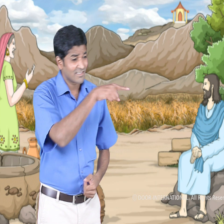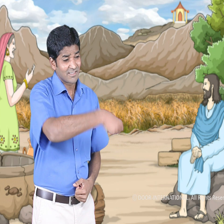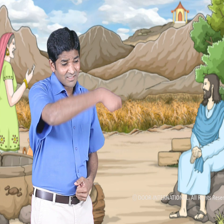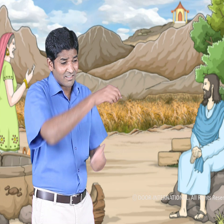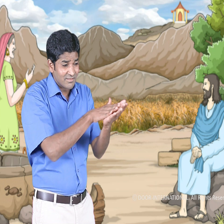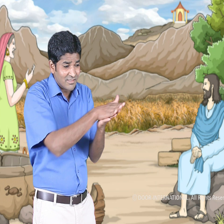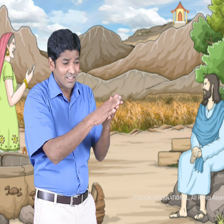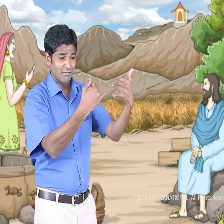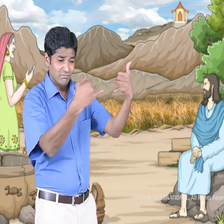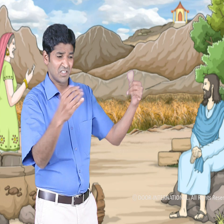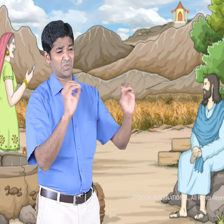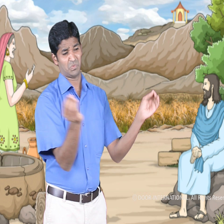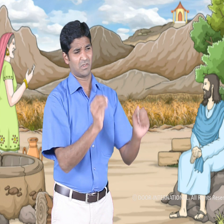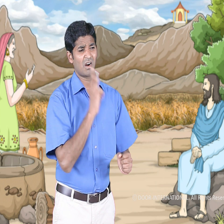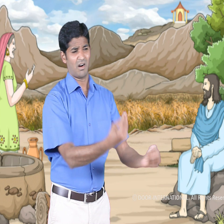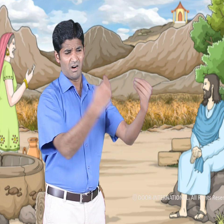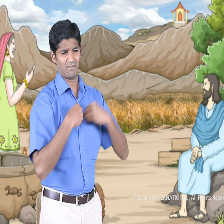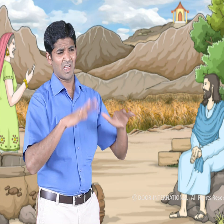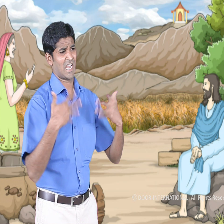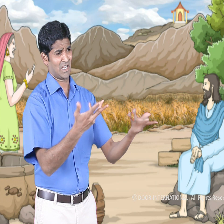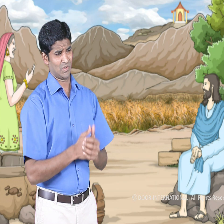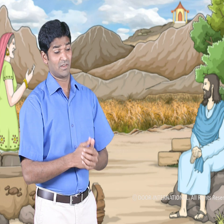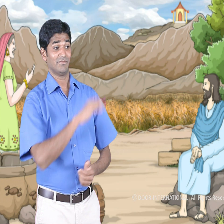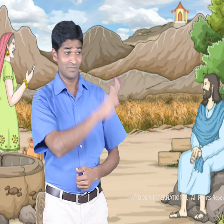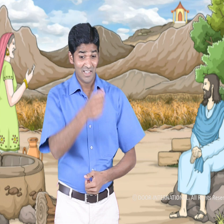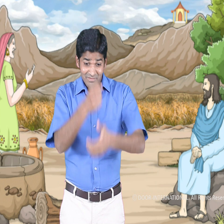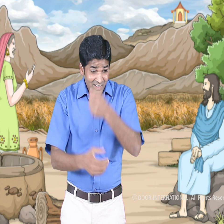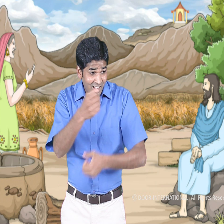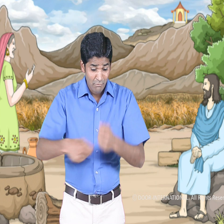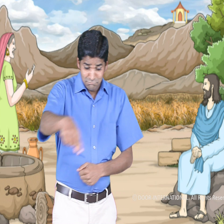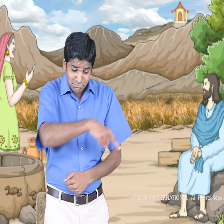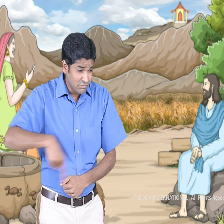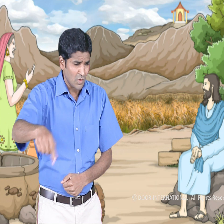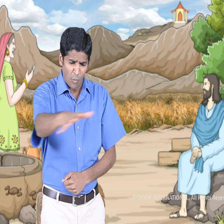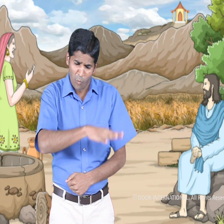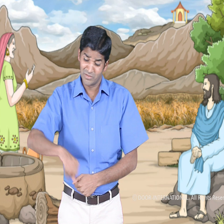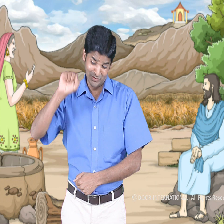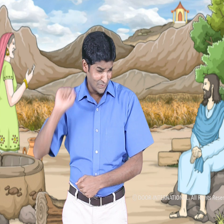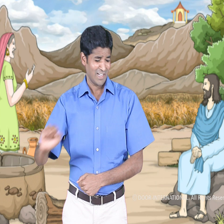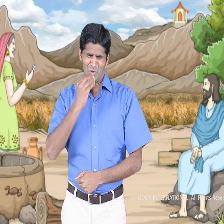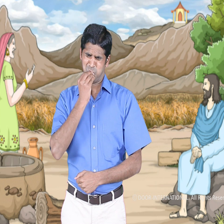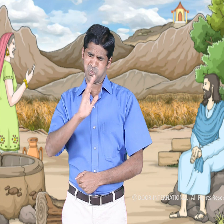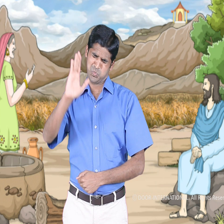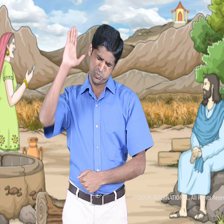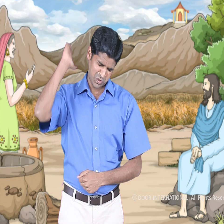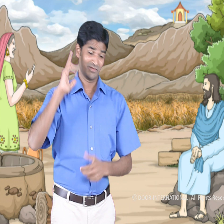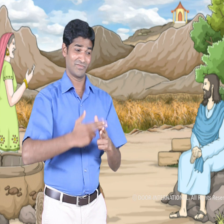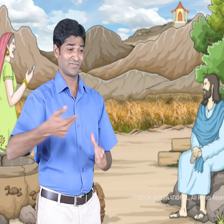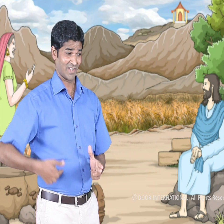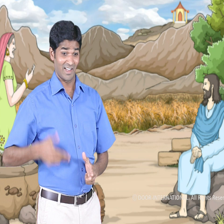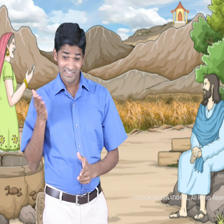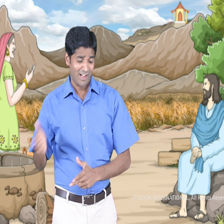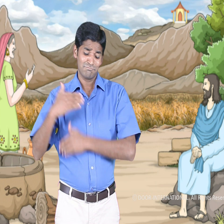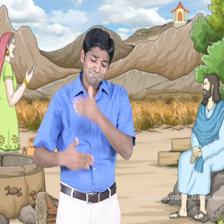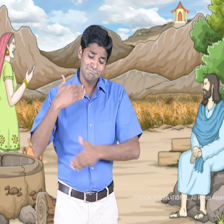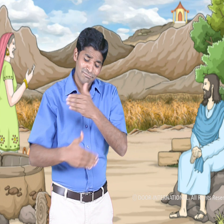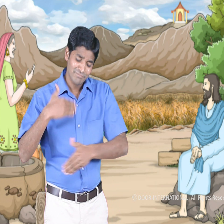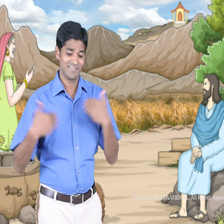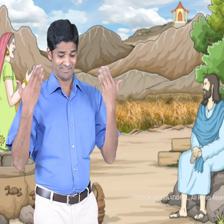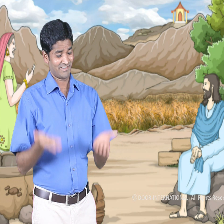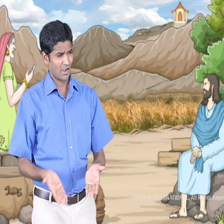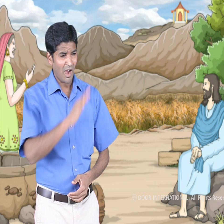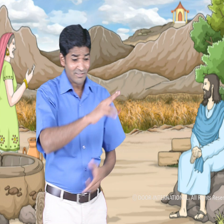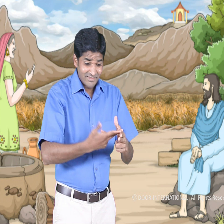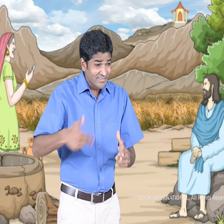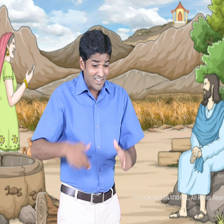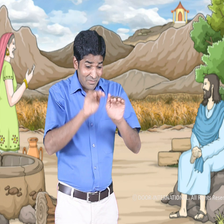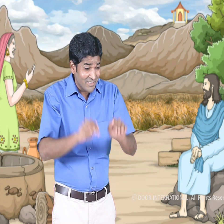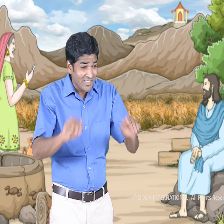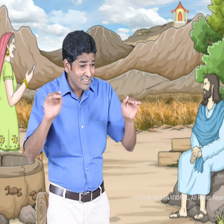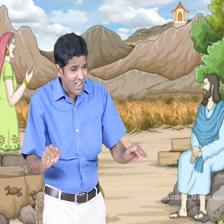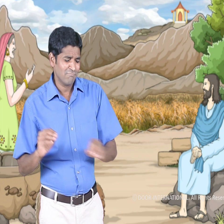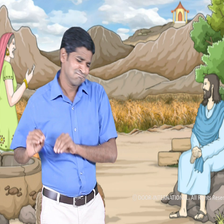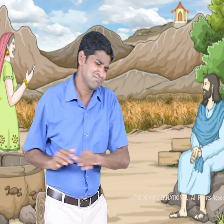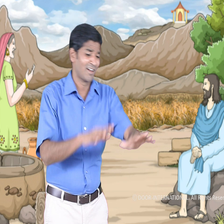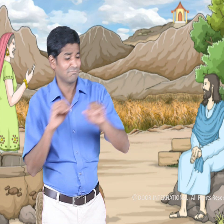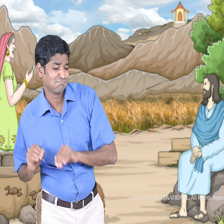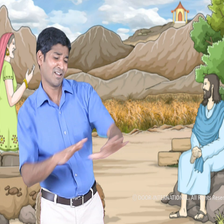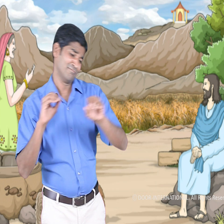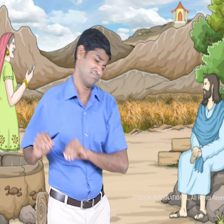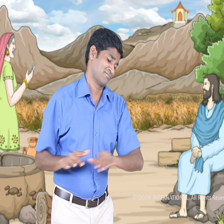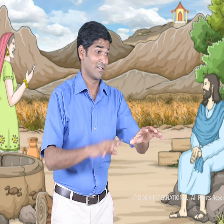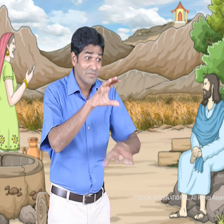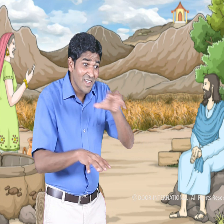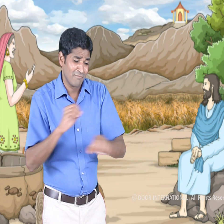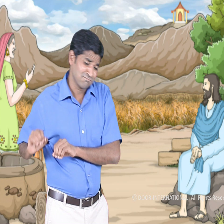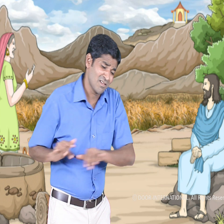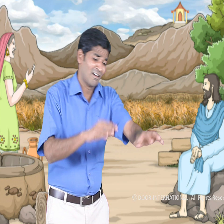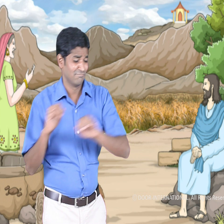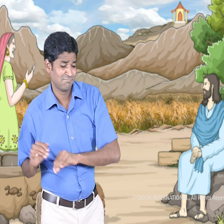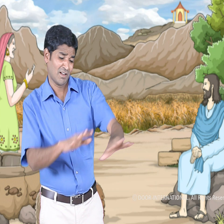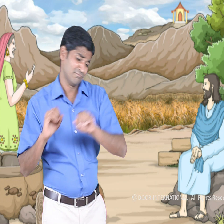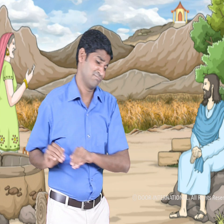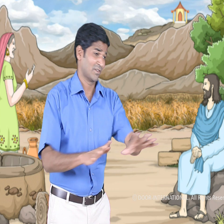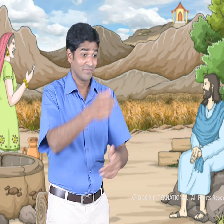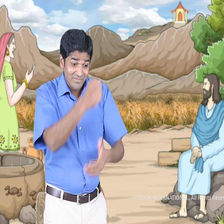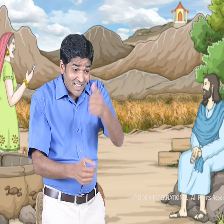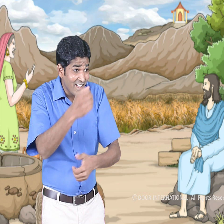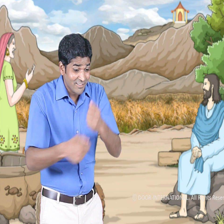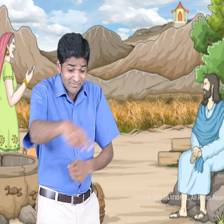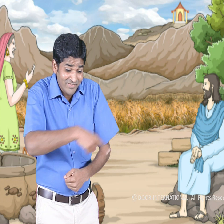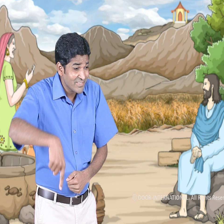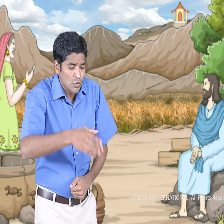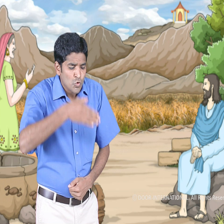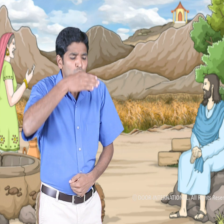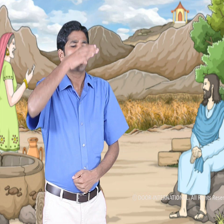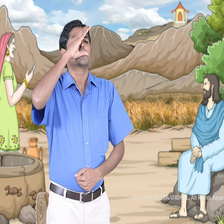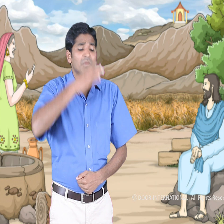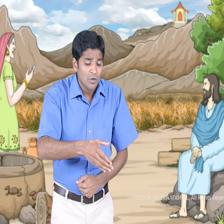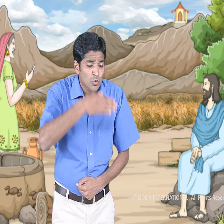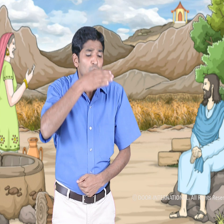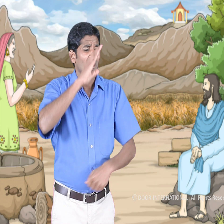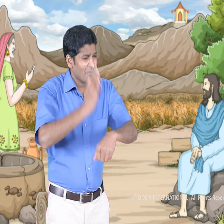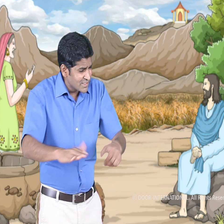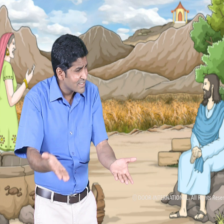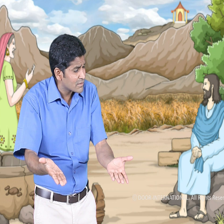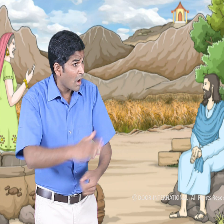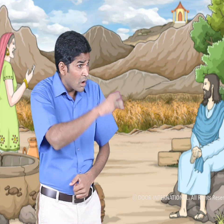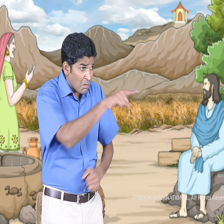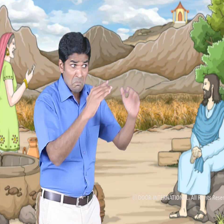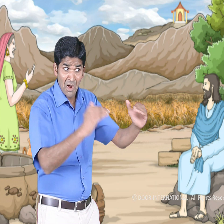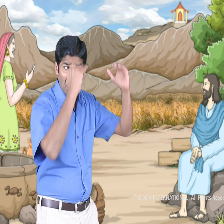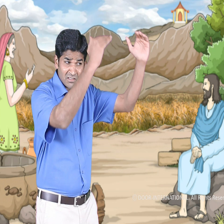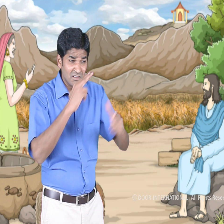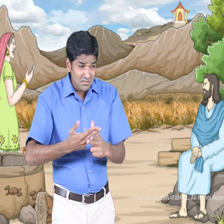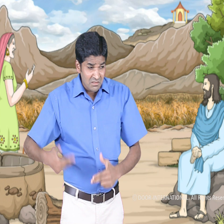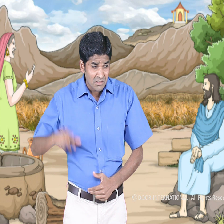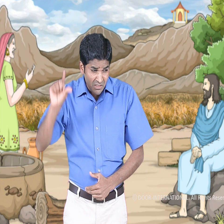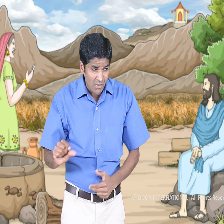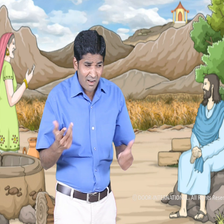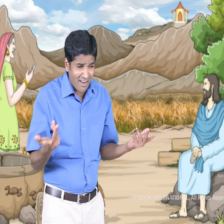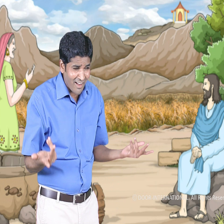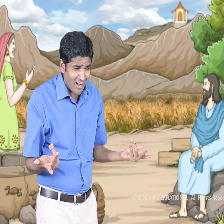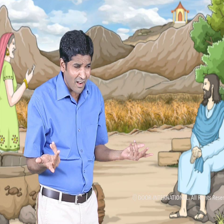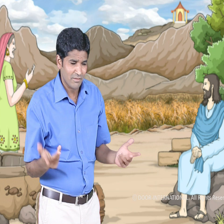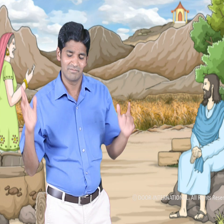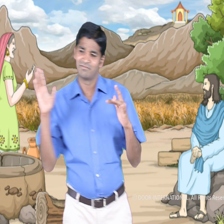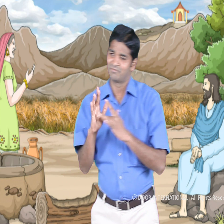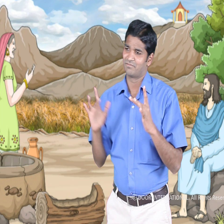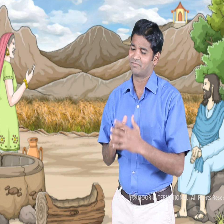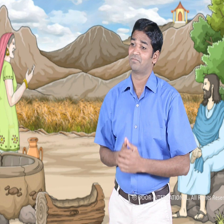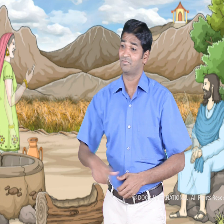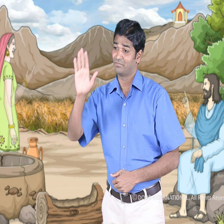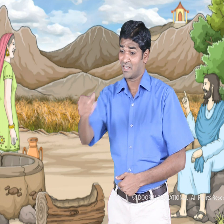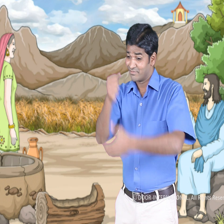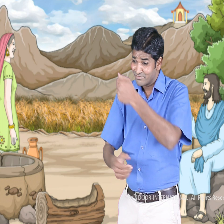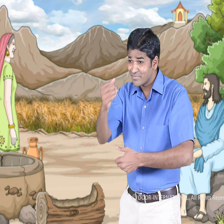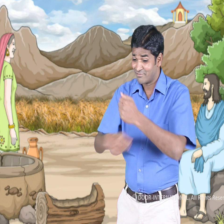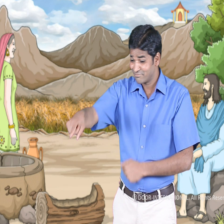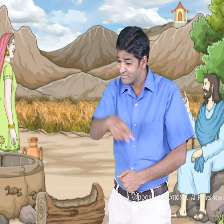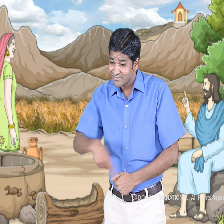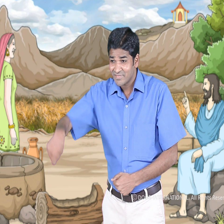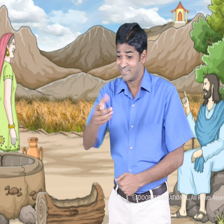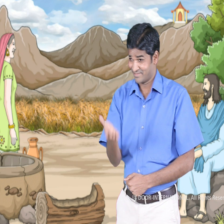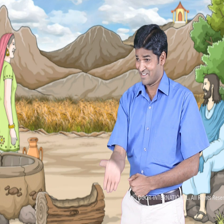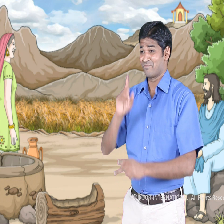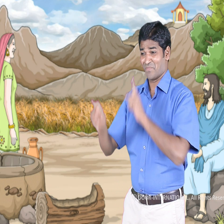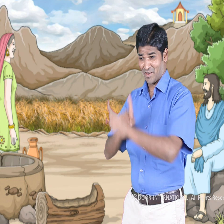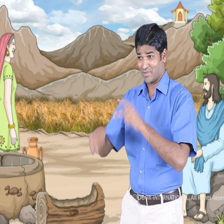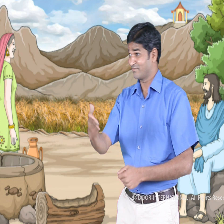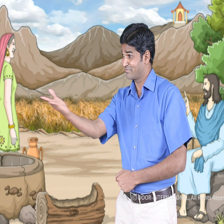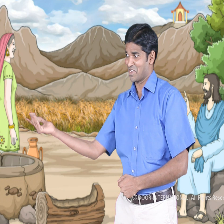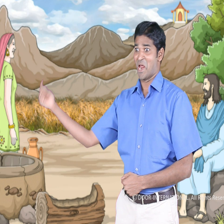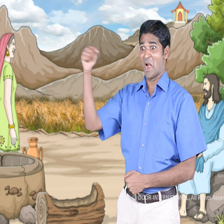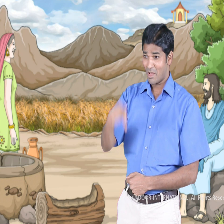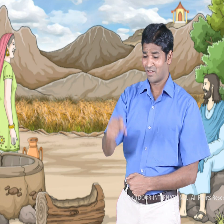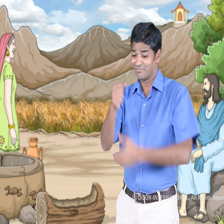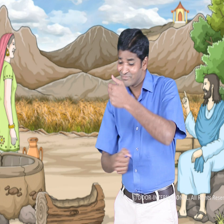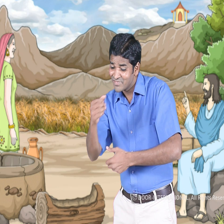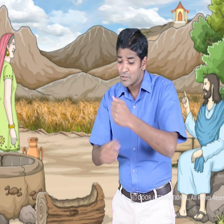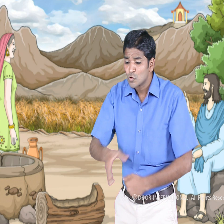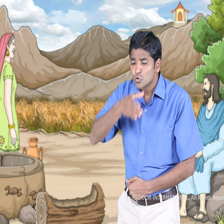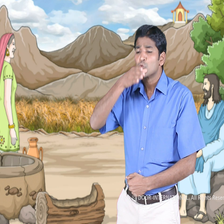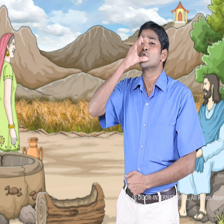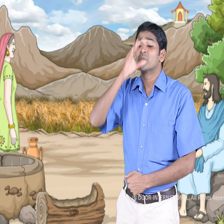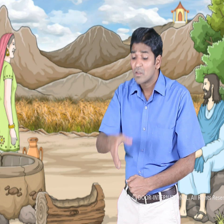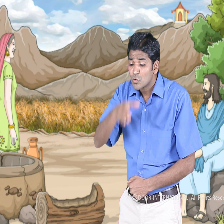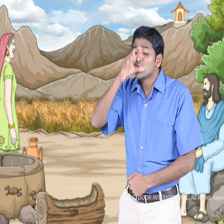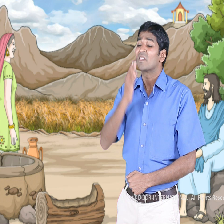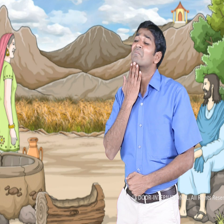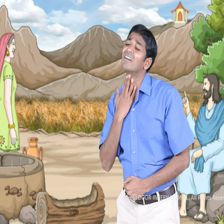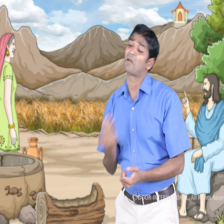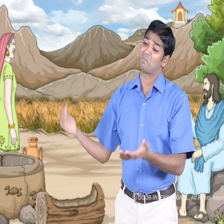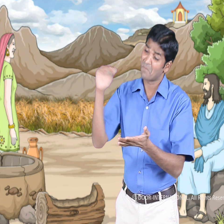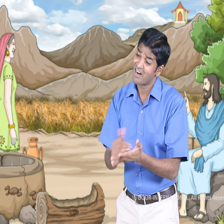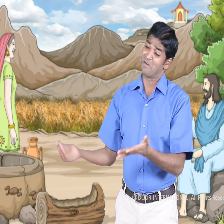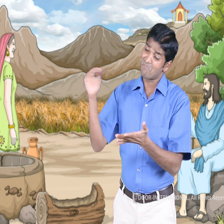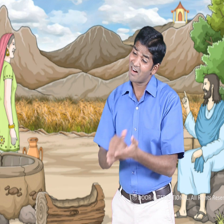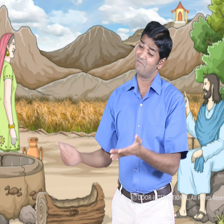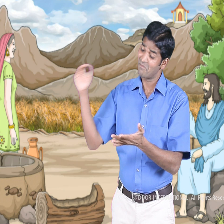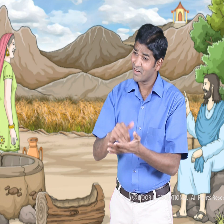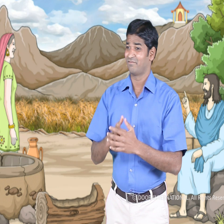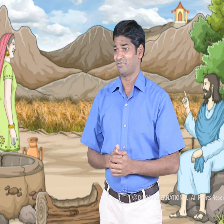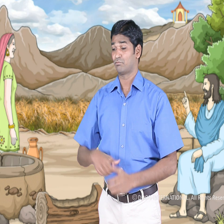Where then will You get this living water? Are You greater than our father Jacob, who gave us this well and drank from it himself, as did his sons and his livestock?” Jesus said to her, “Everyone who drinks this water will be thirsty again.